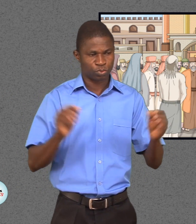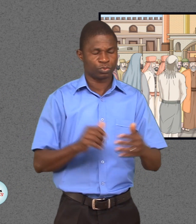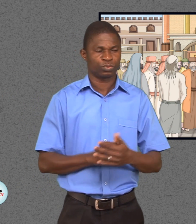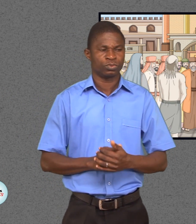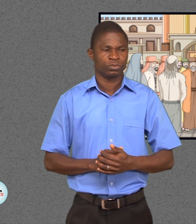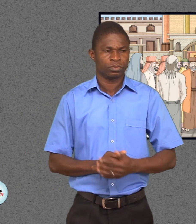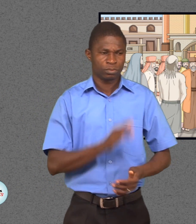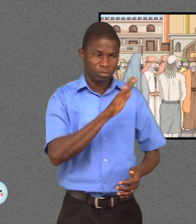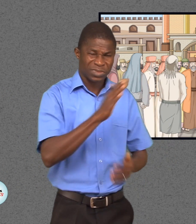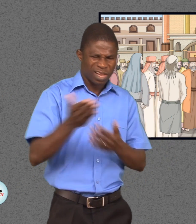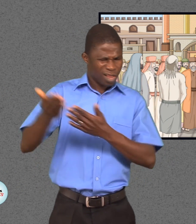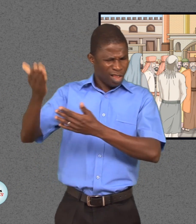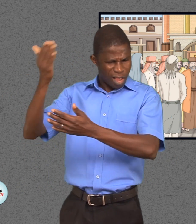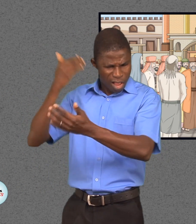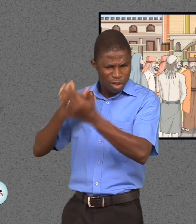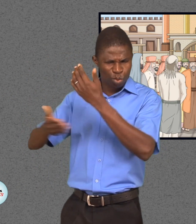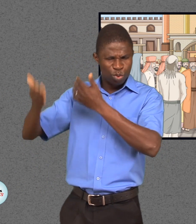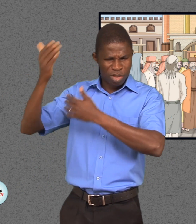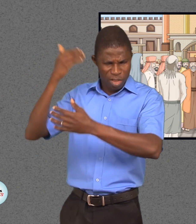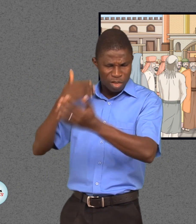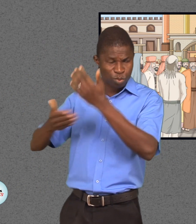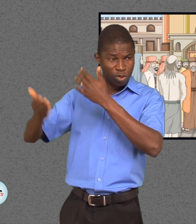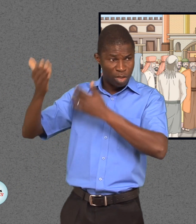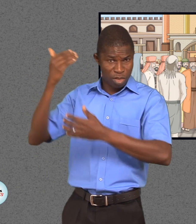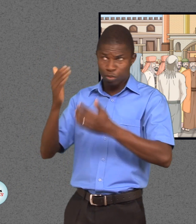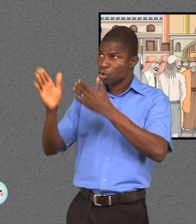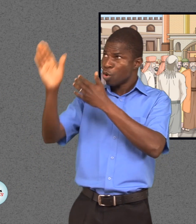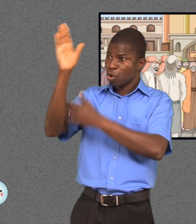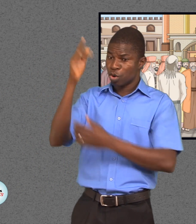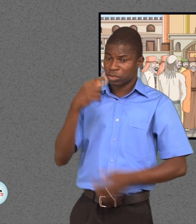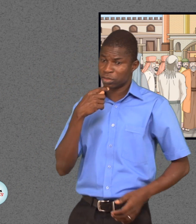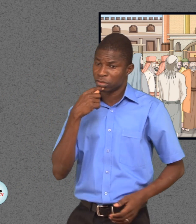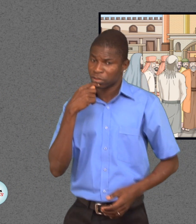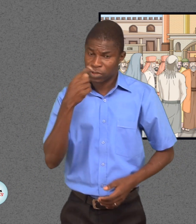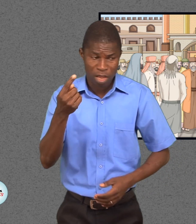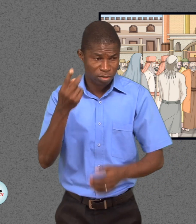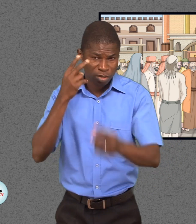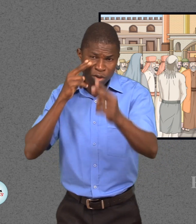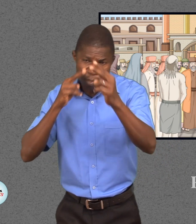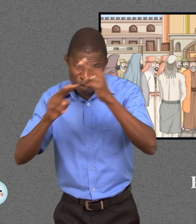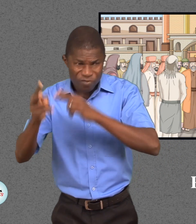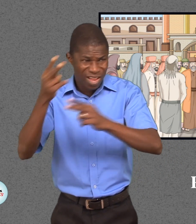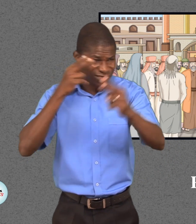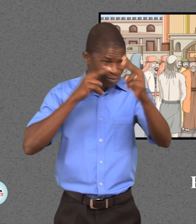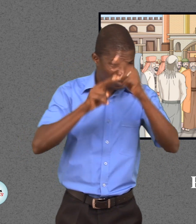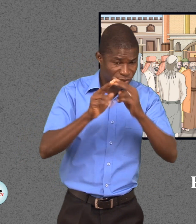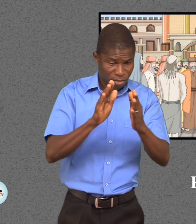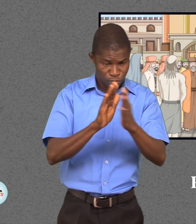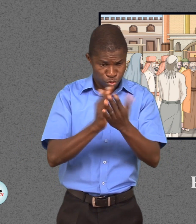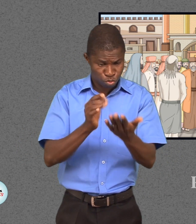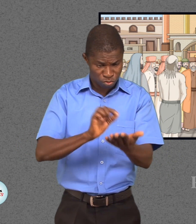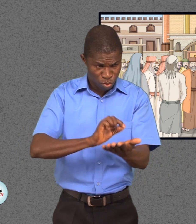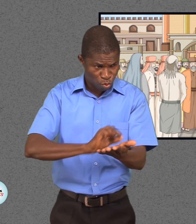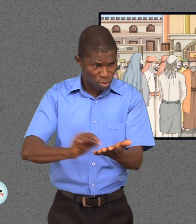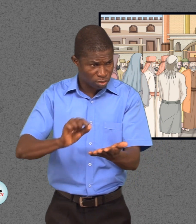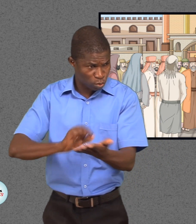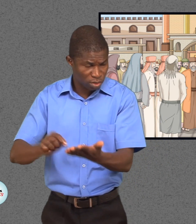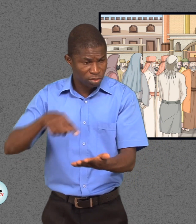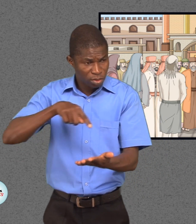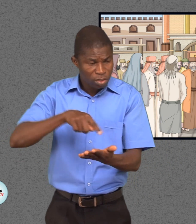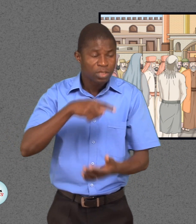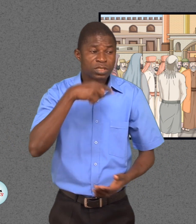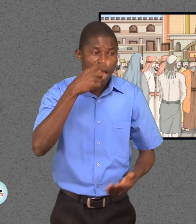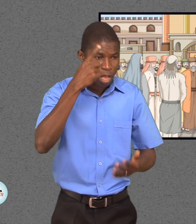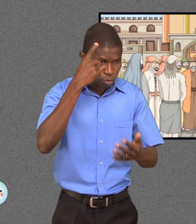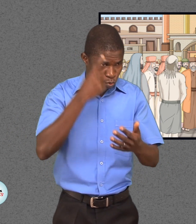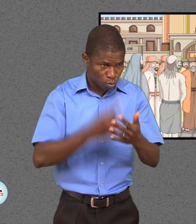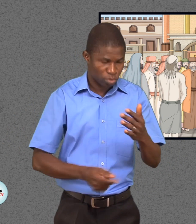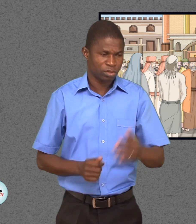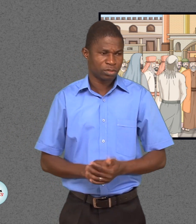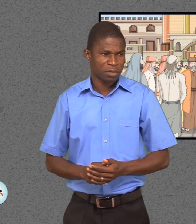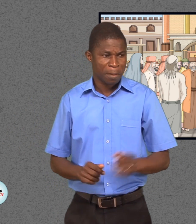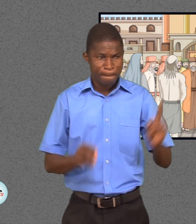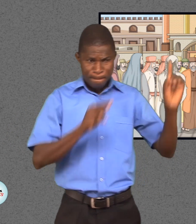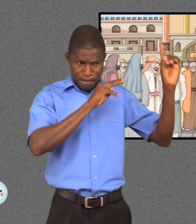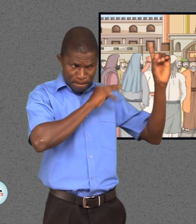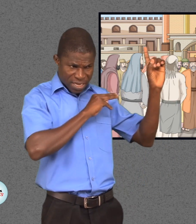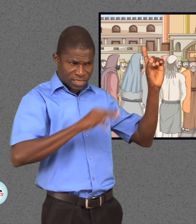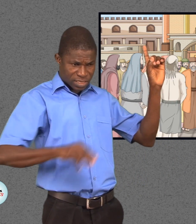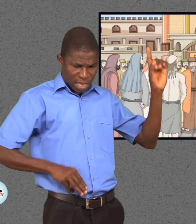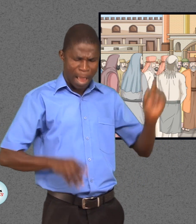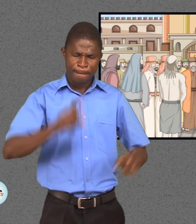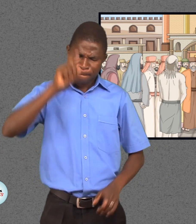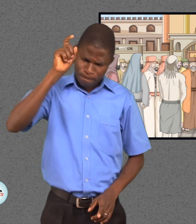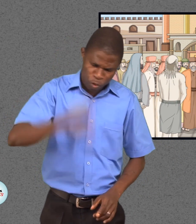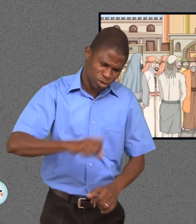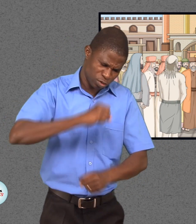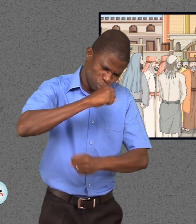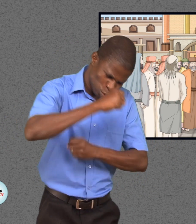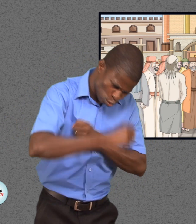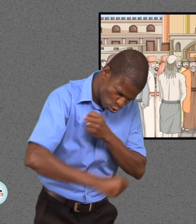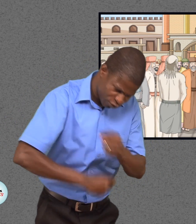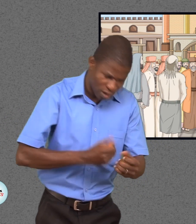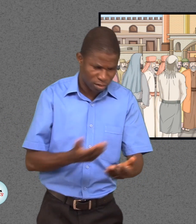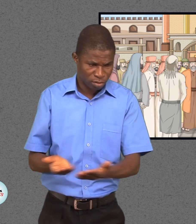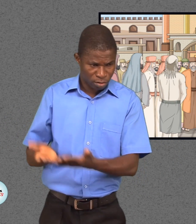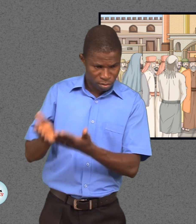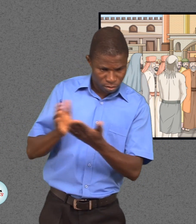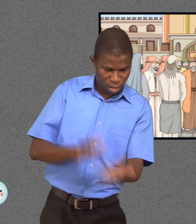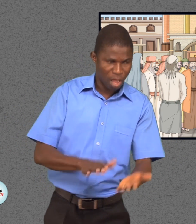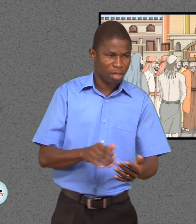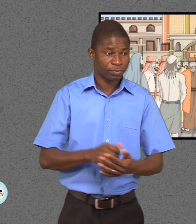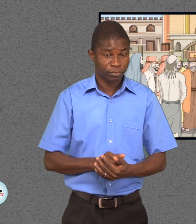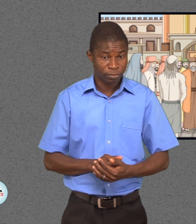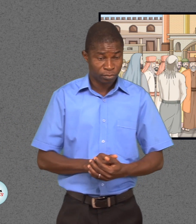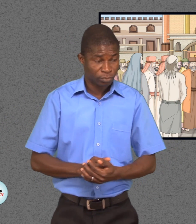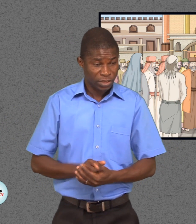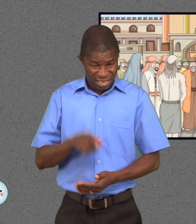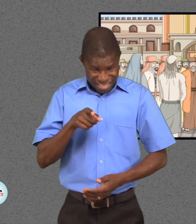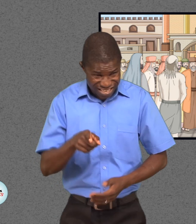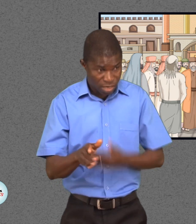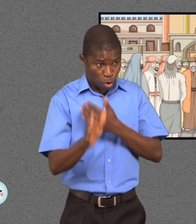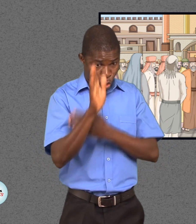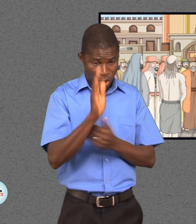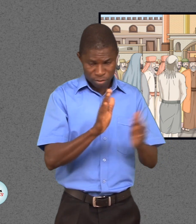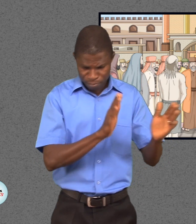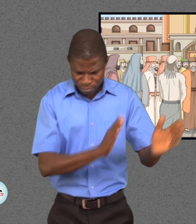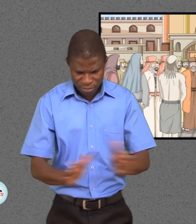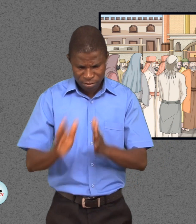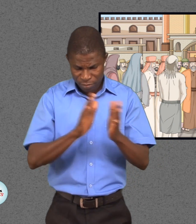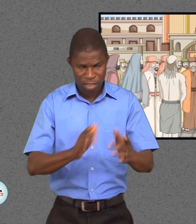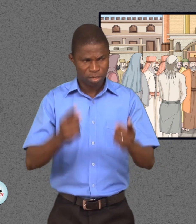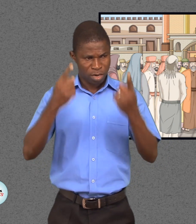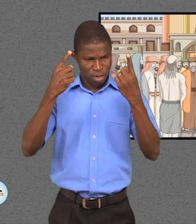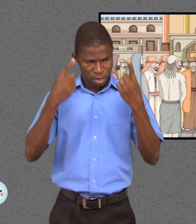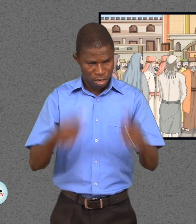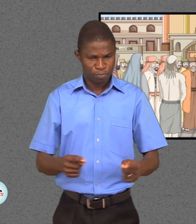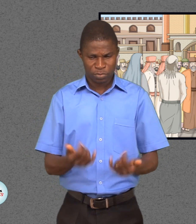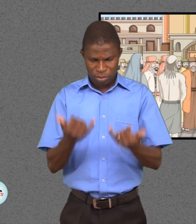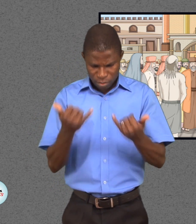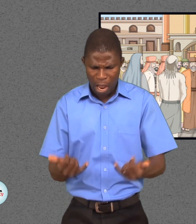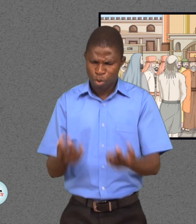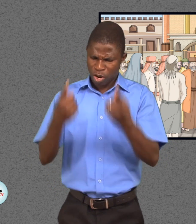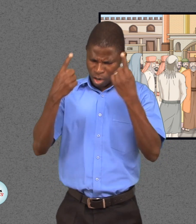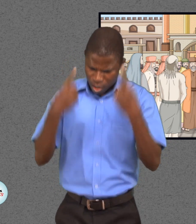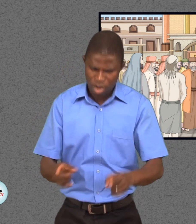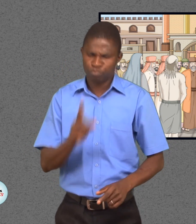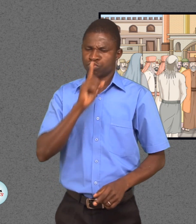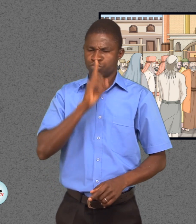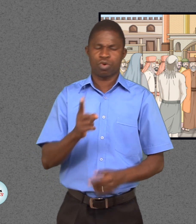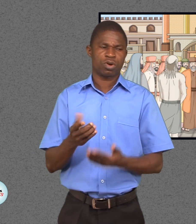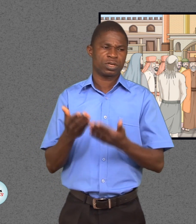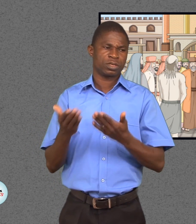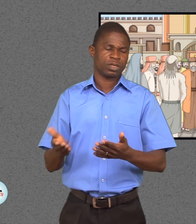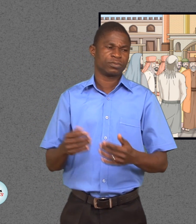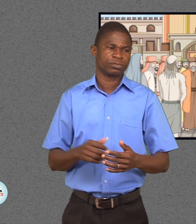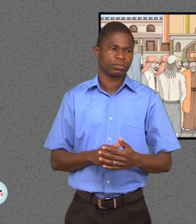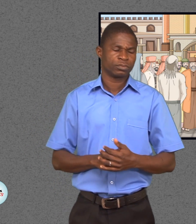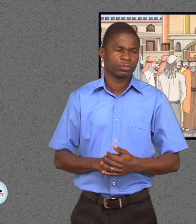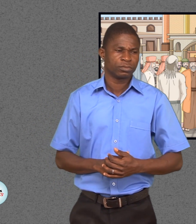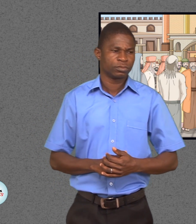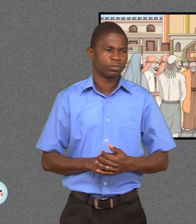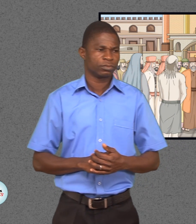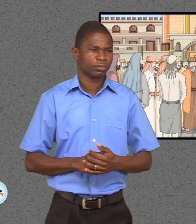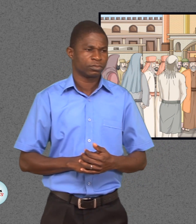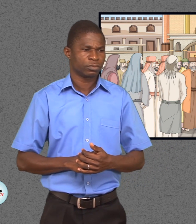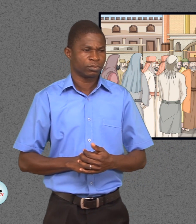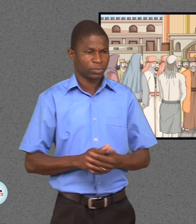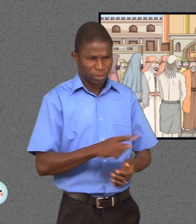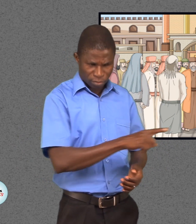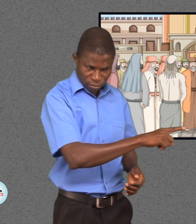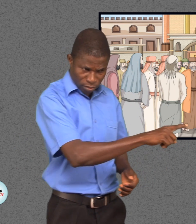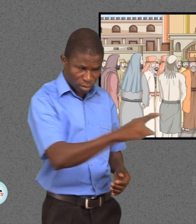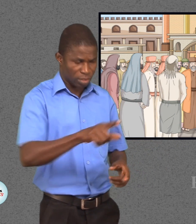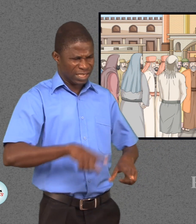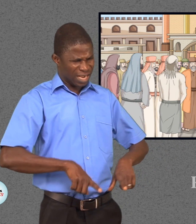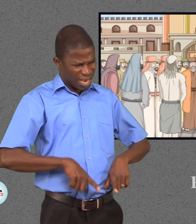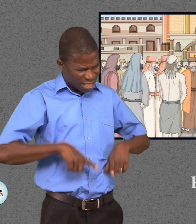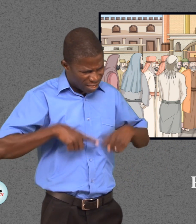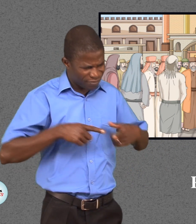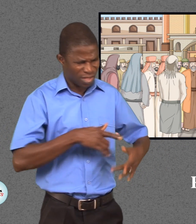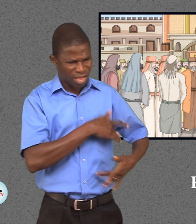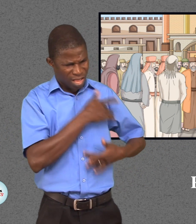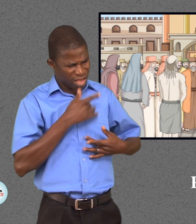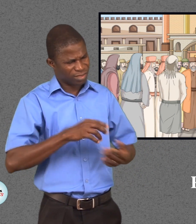But in this way God has fulfilled what He foretold through all the prophets, saying that His Christ would suffer.